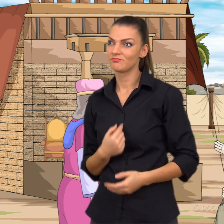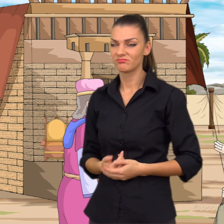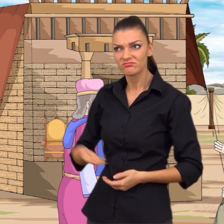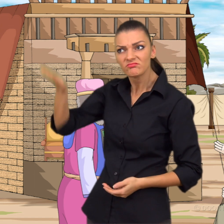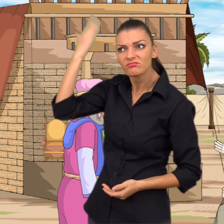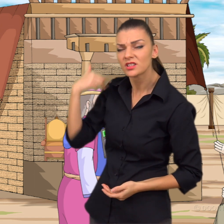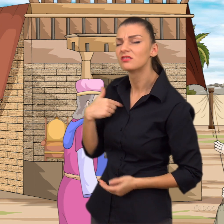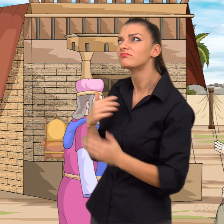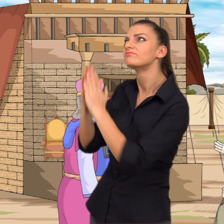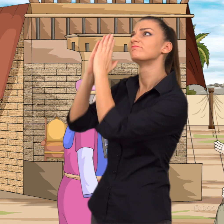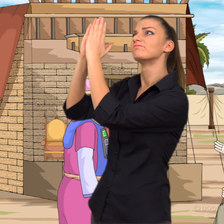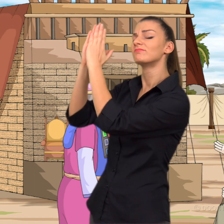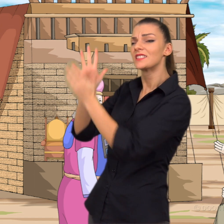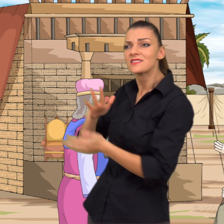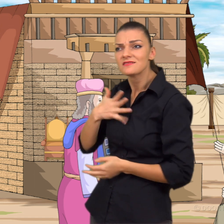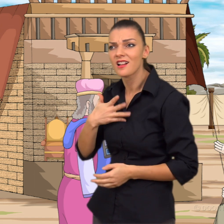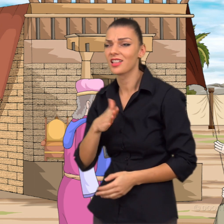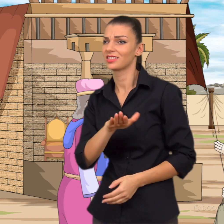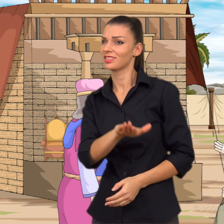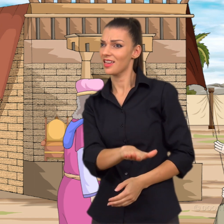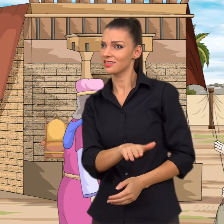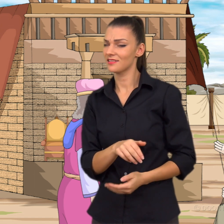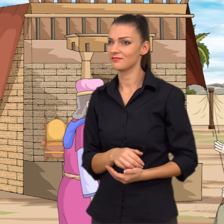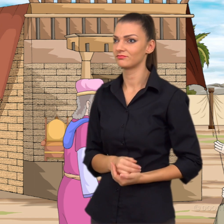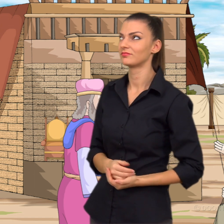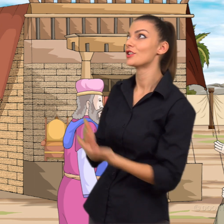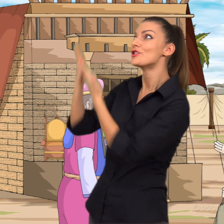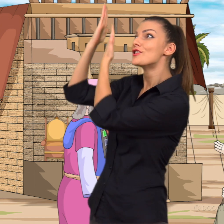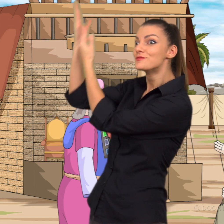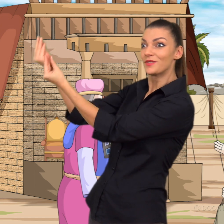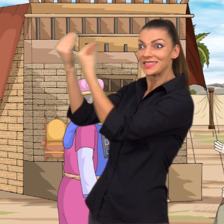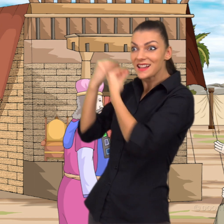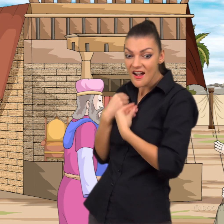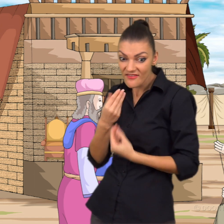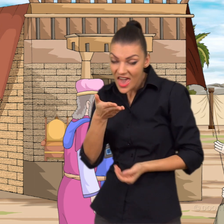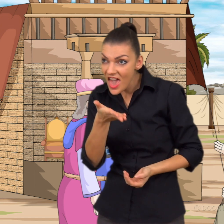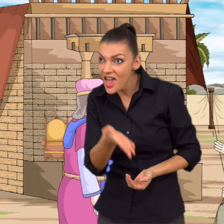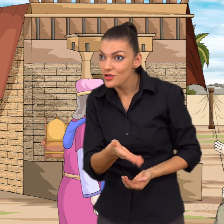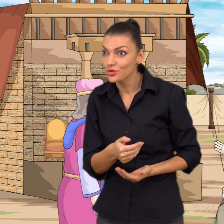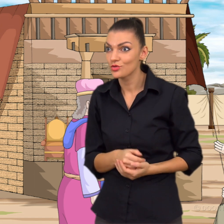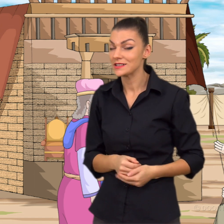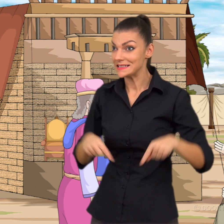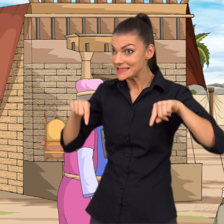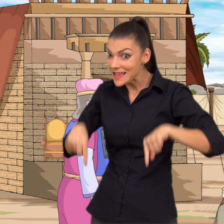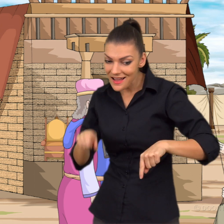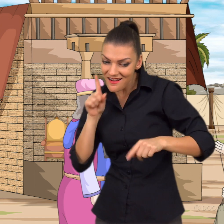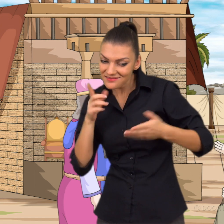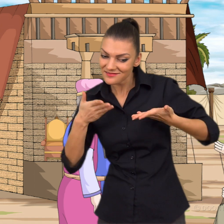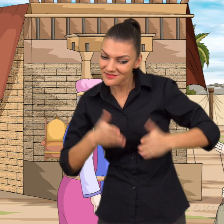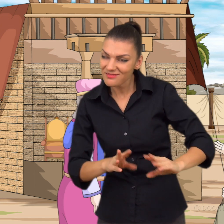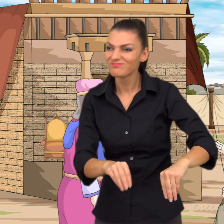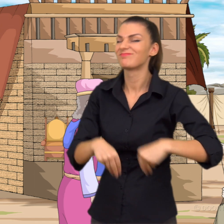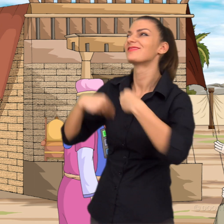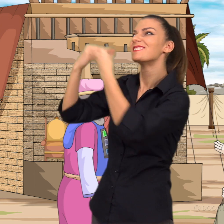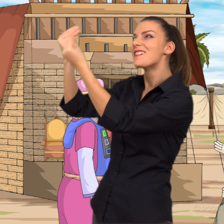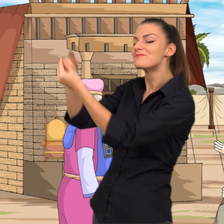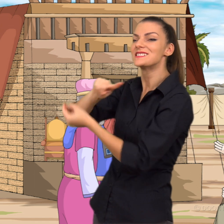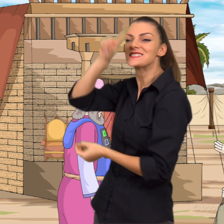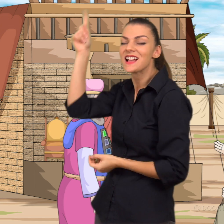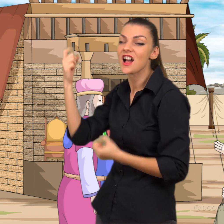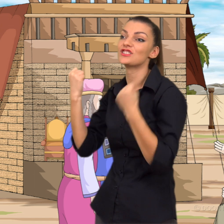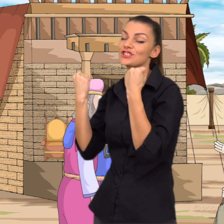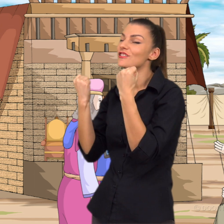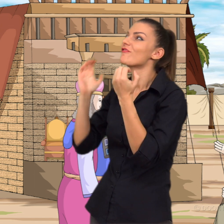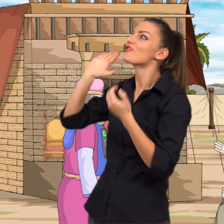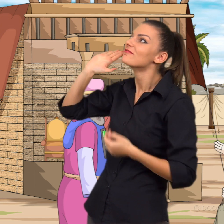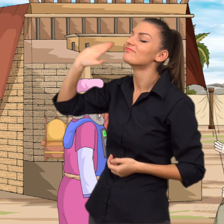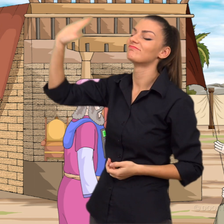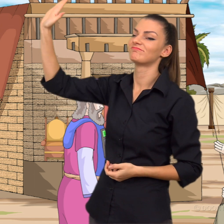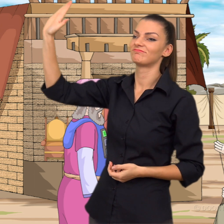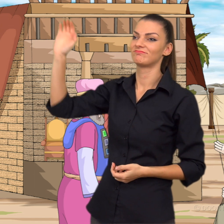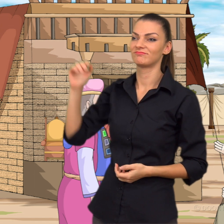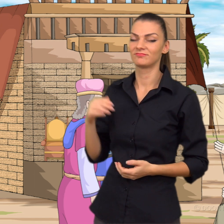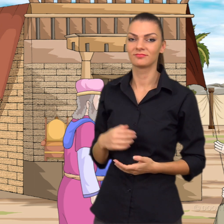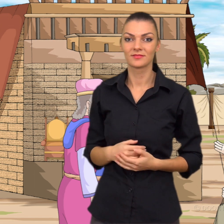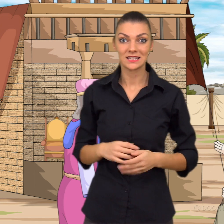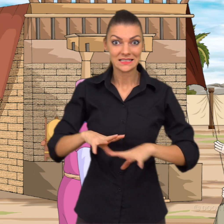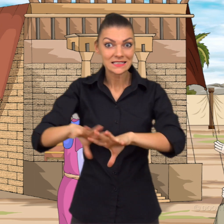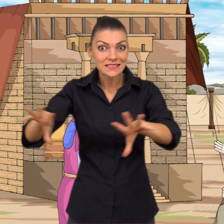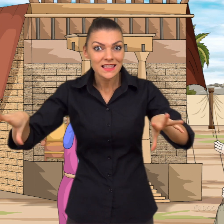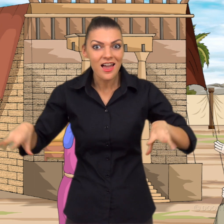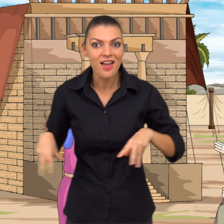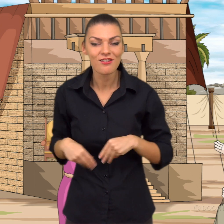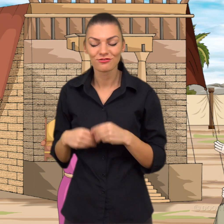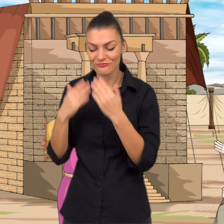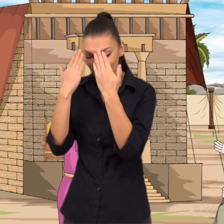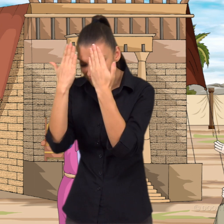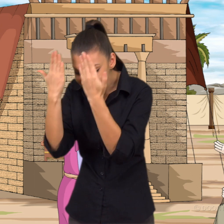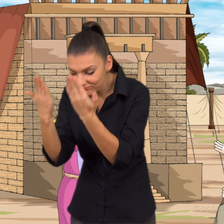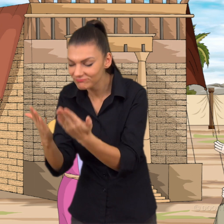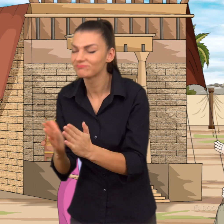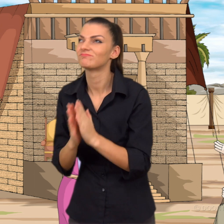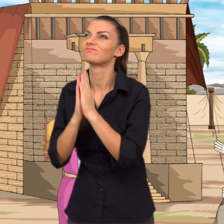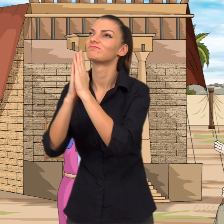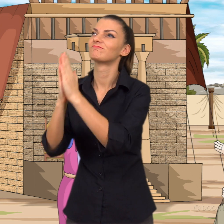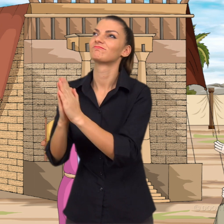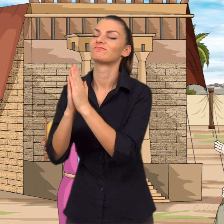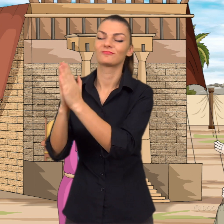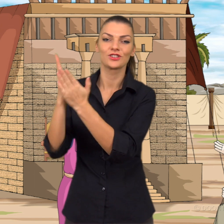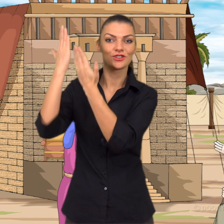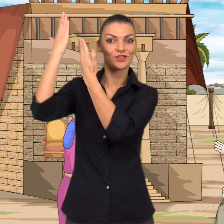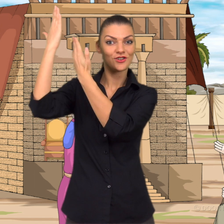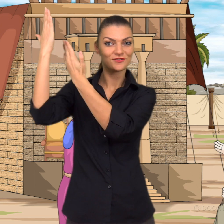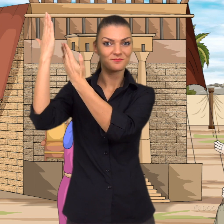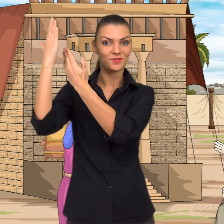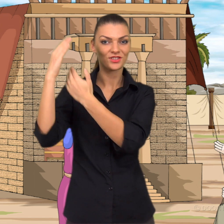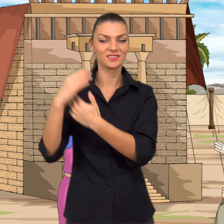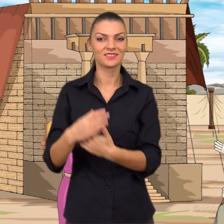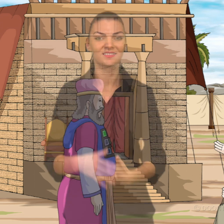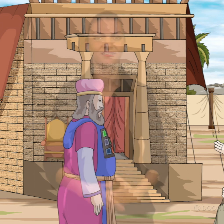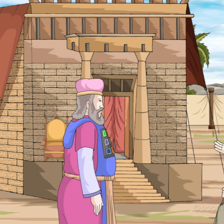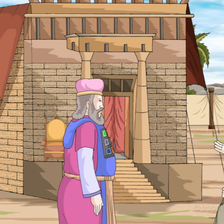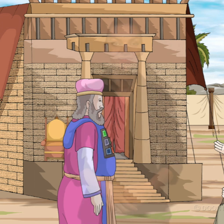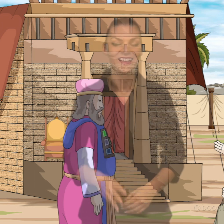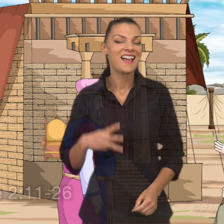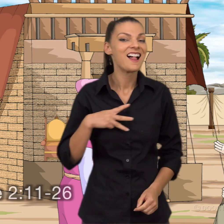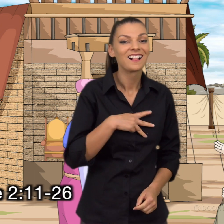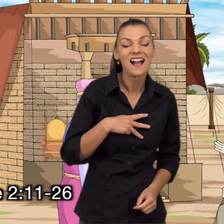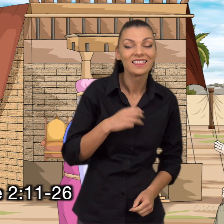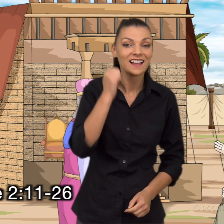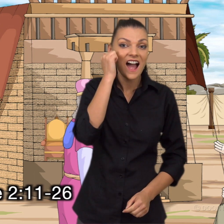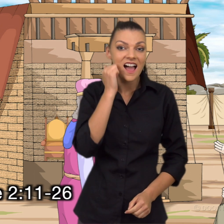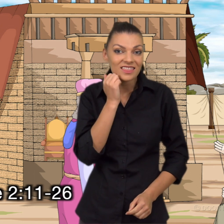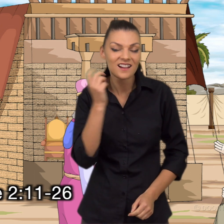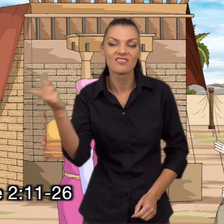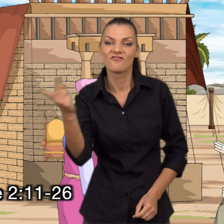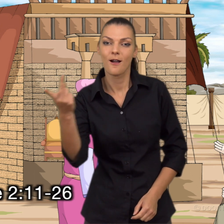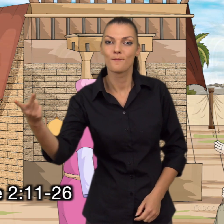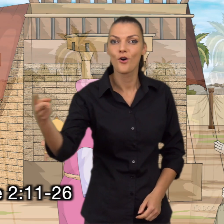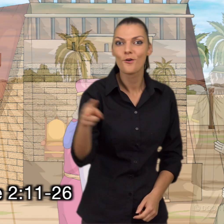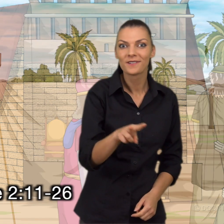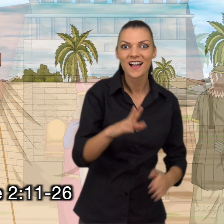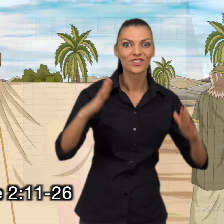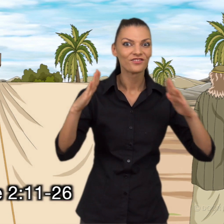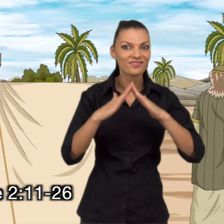For as long as he lives, he is dedicated to the LORD.” So they worshiped the LORD there. At that time Hannah prayed: “My heart rejoices in the LORD in whom my horn is exalted. My mouth speaks boldly against my enemies, for I rejoice in Your salvation.